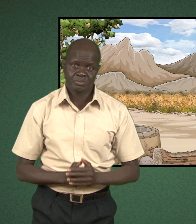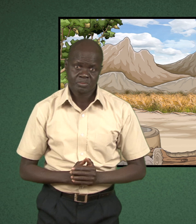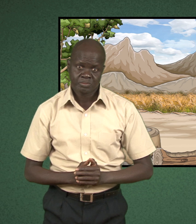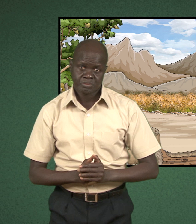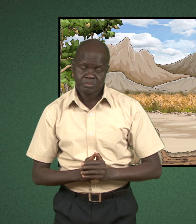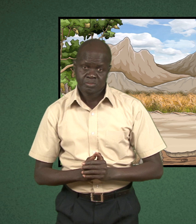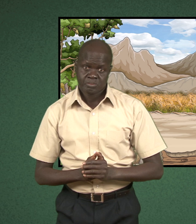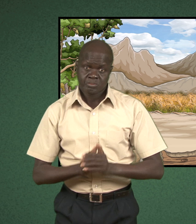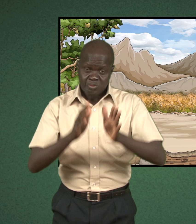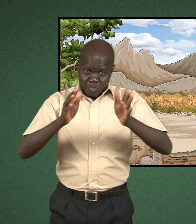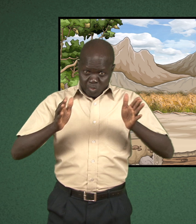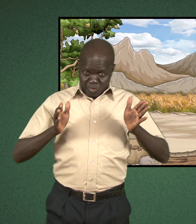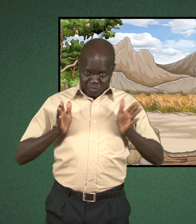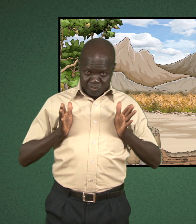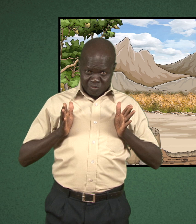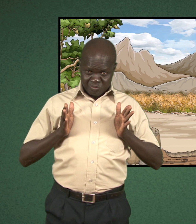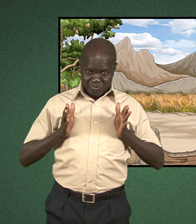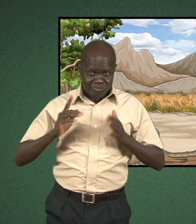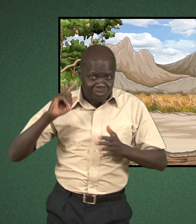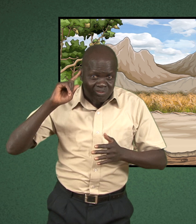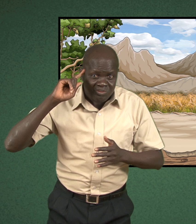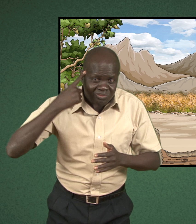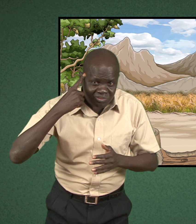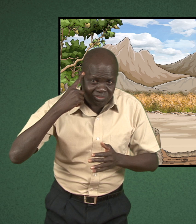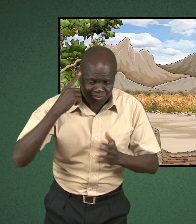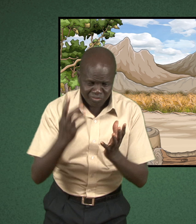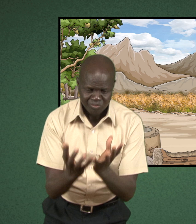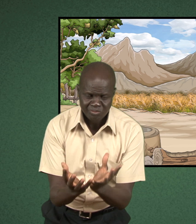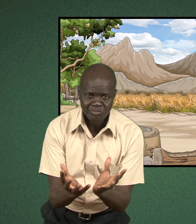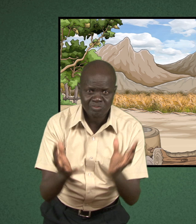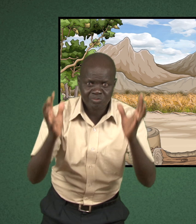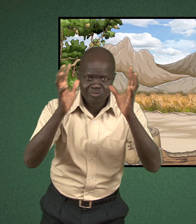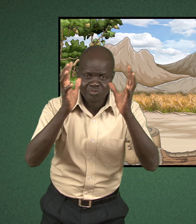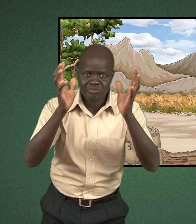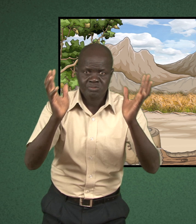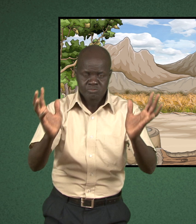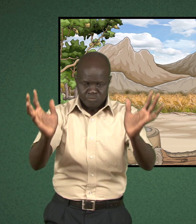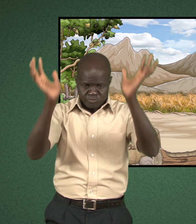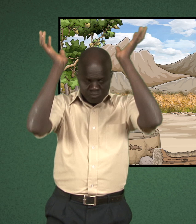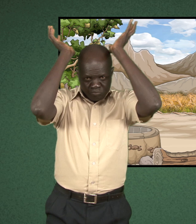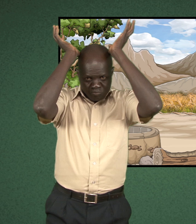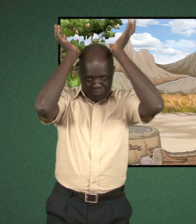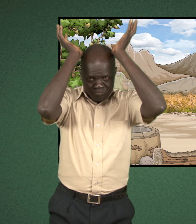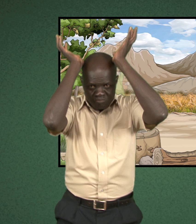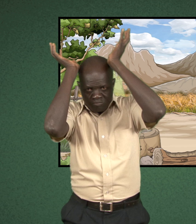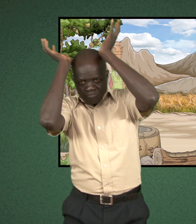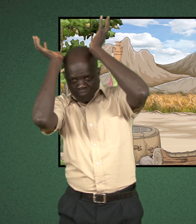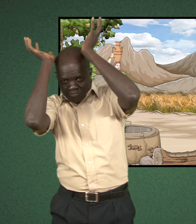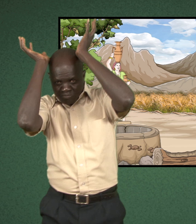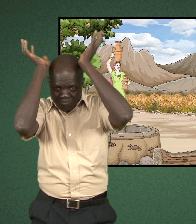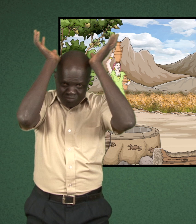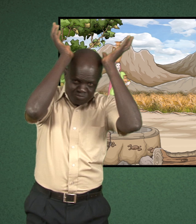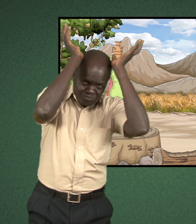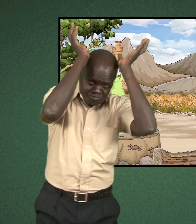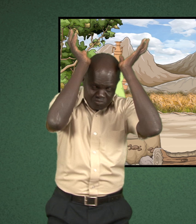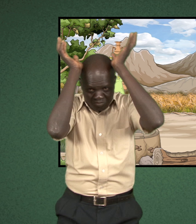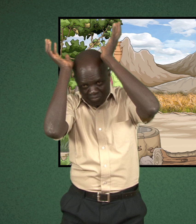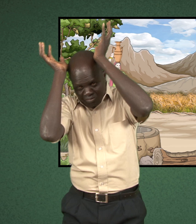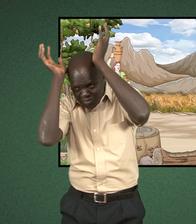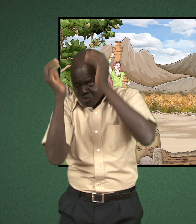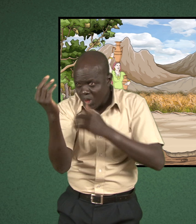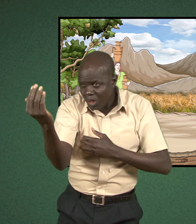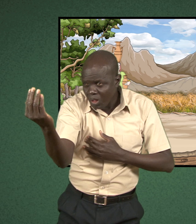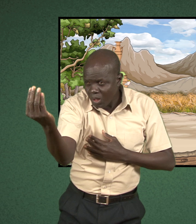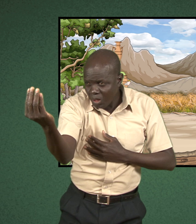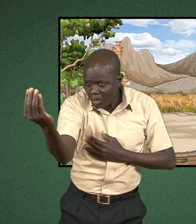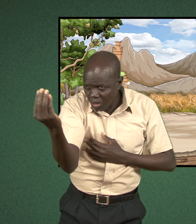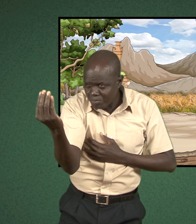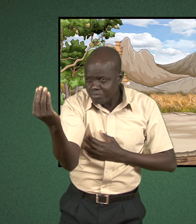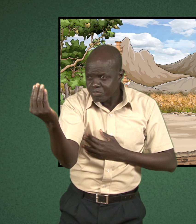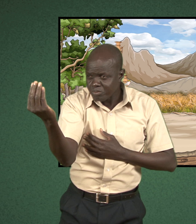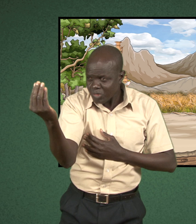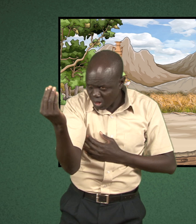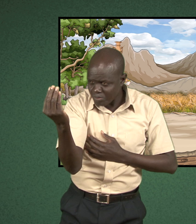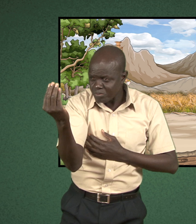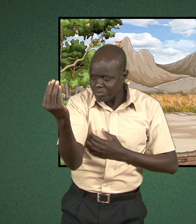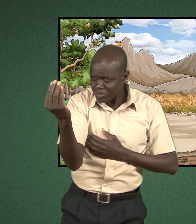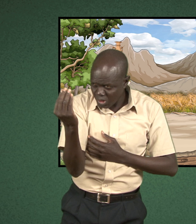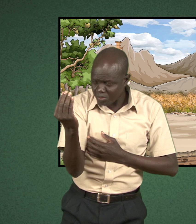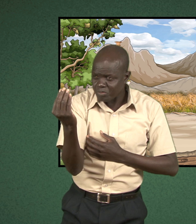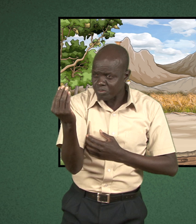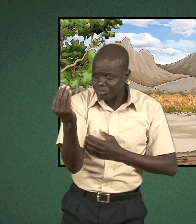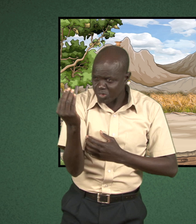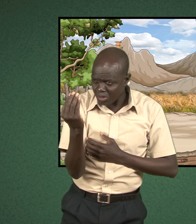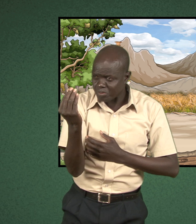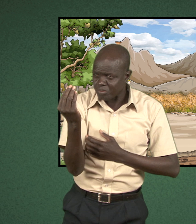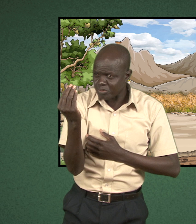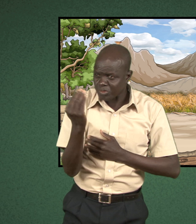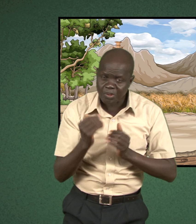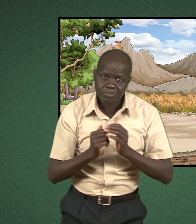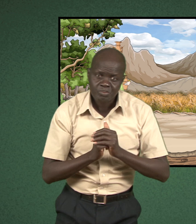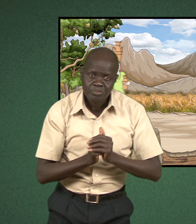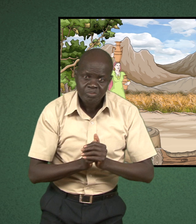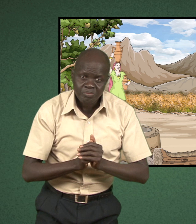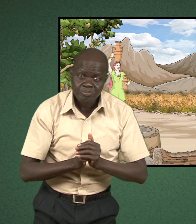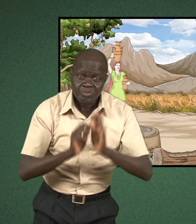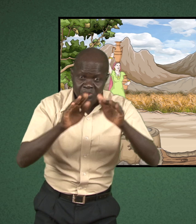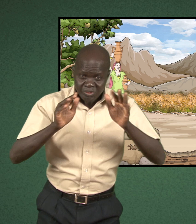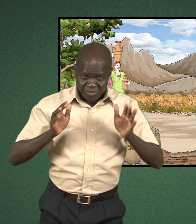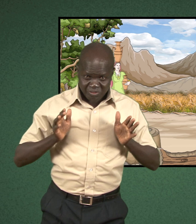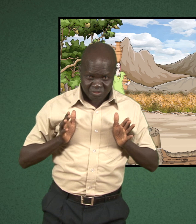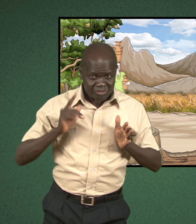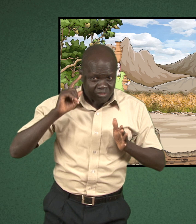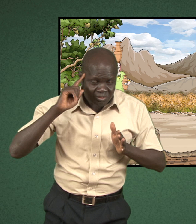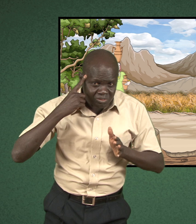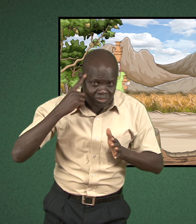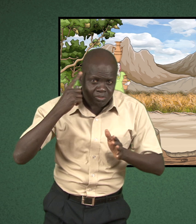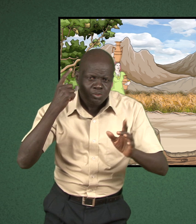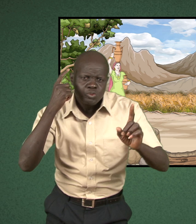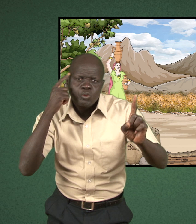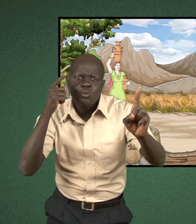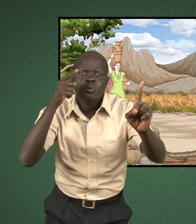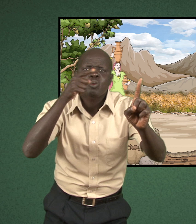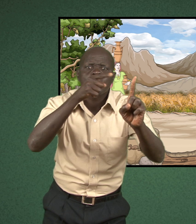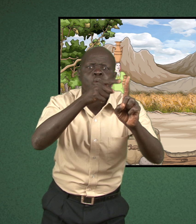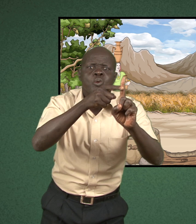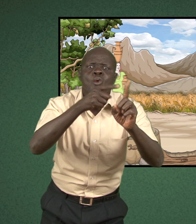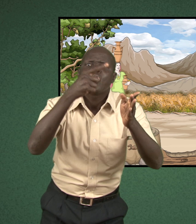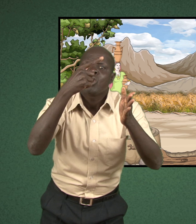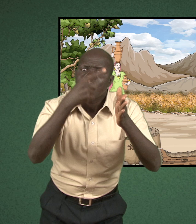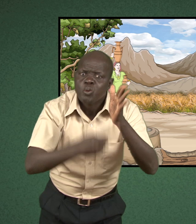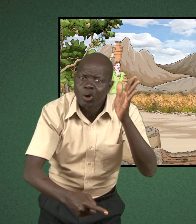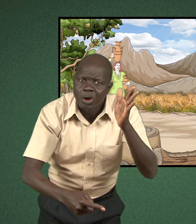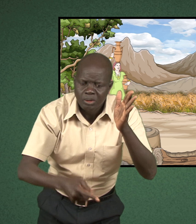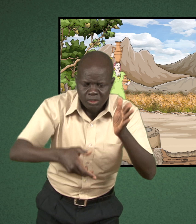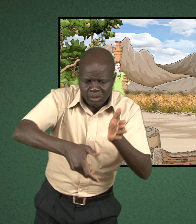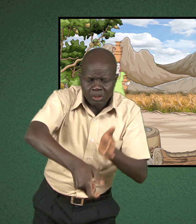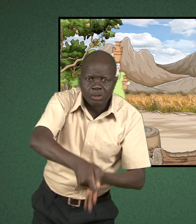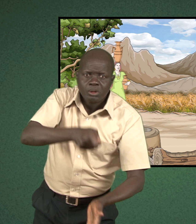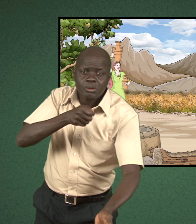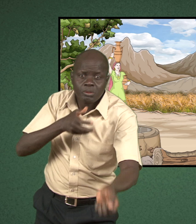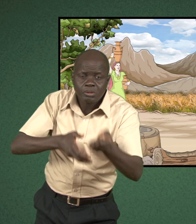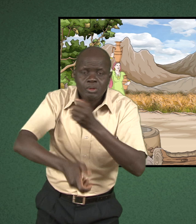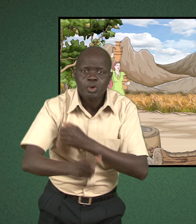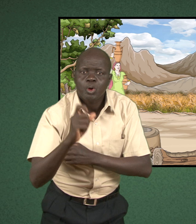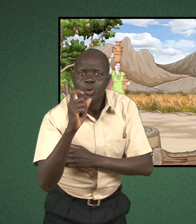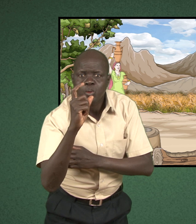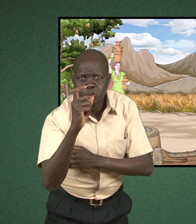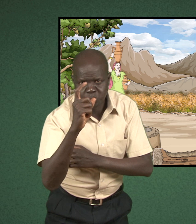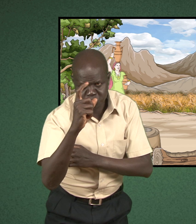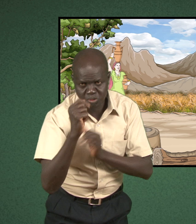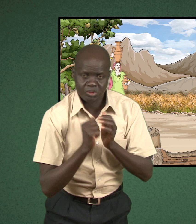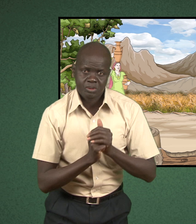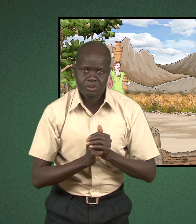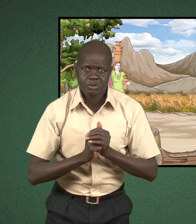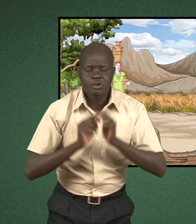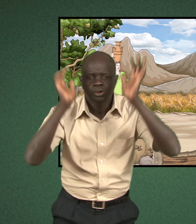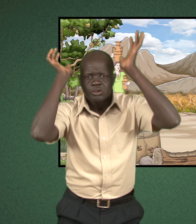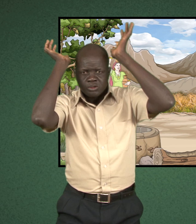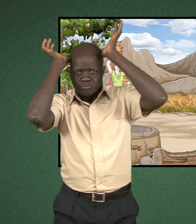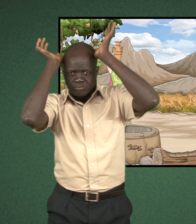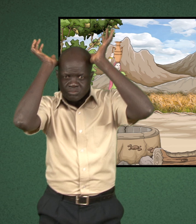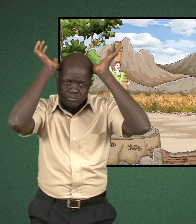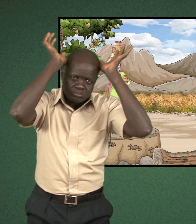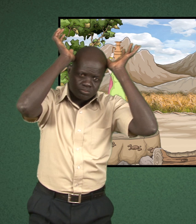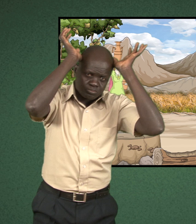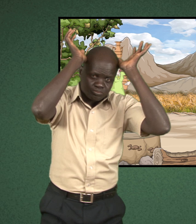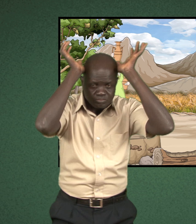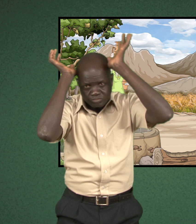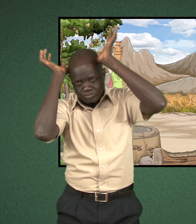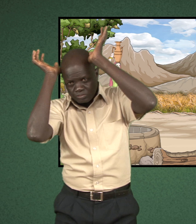It was about the sixth hour.